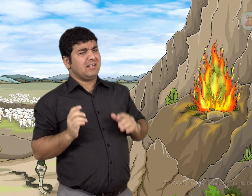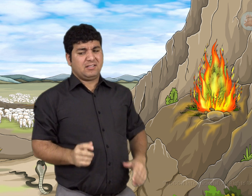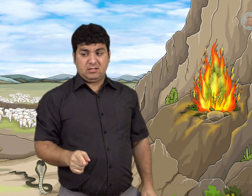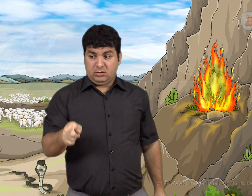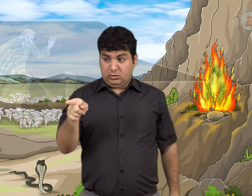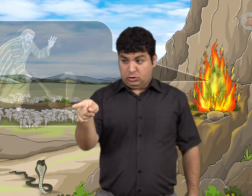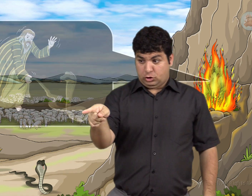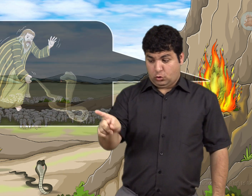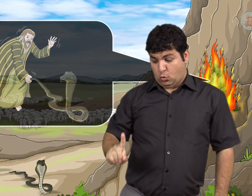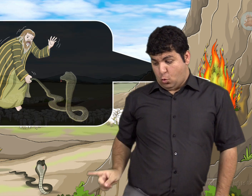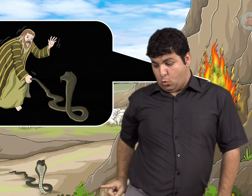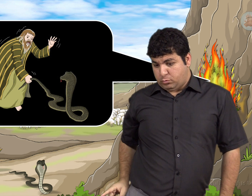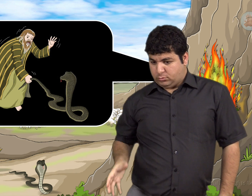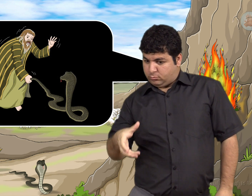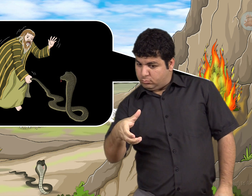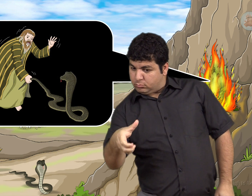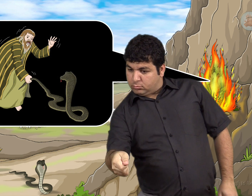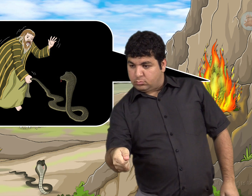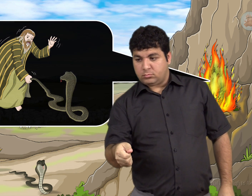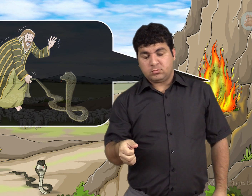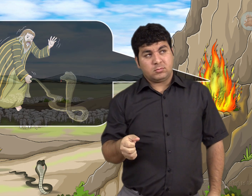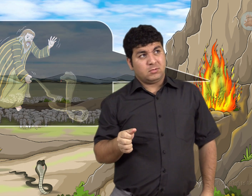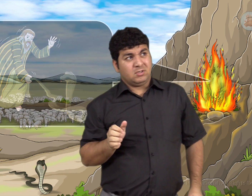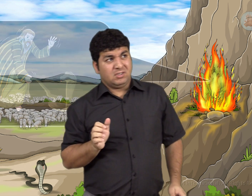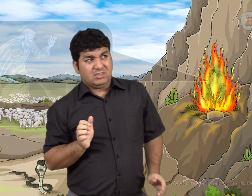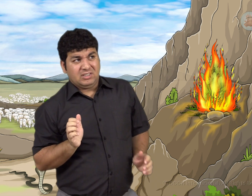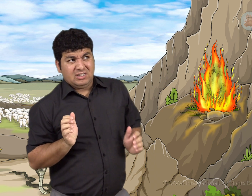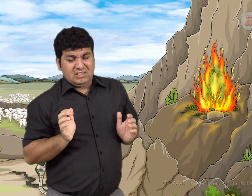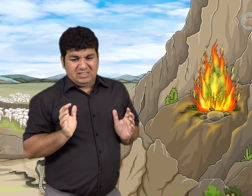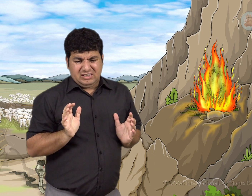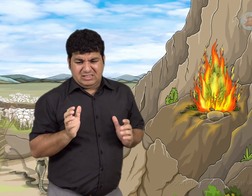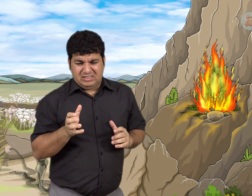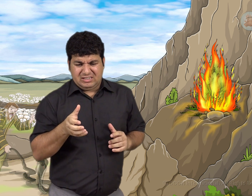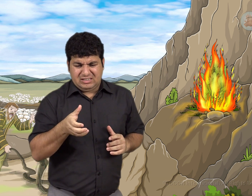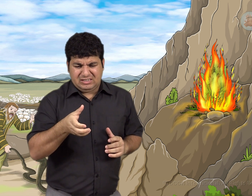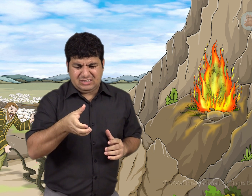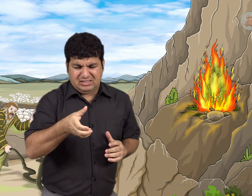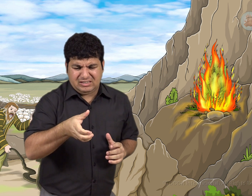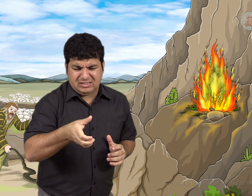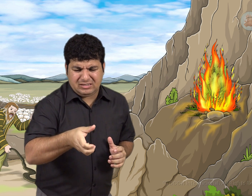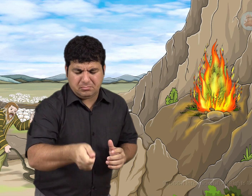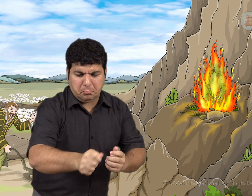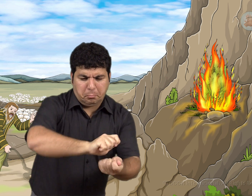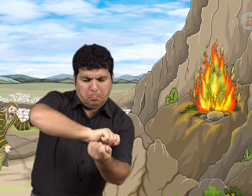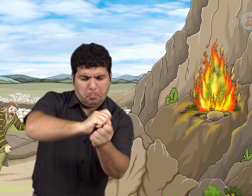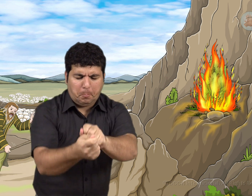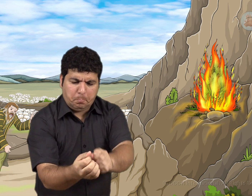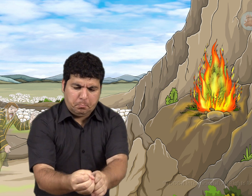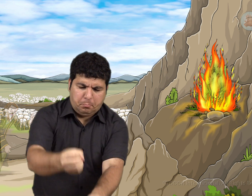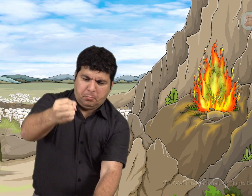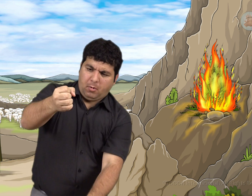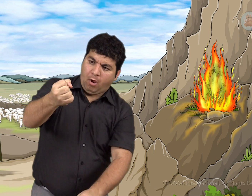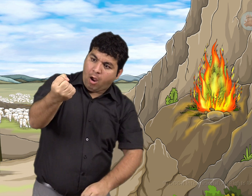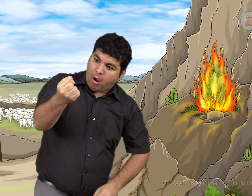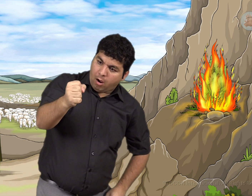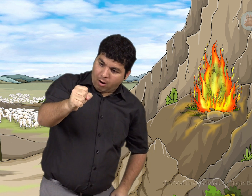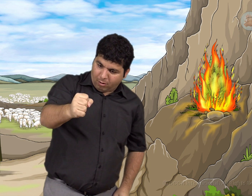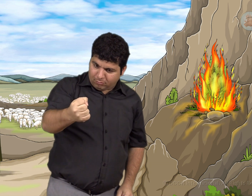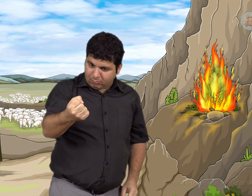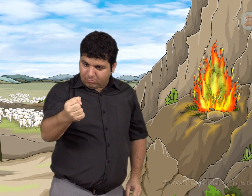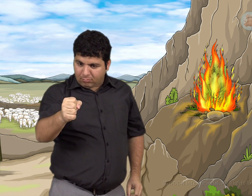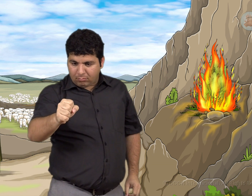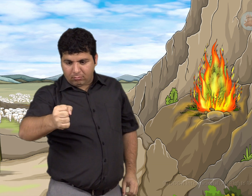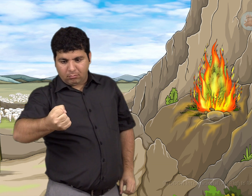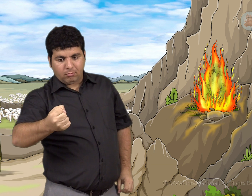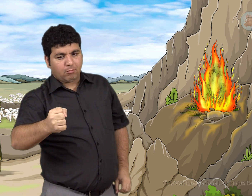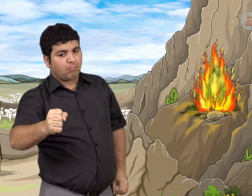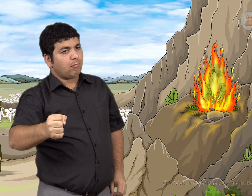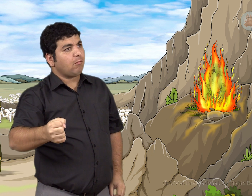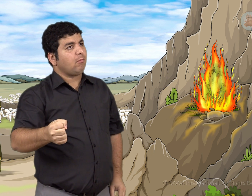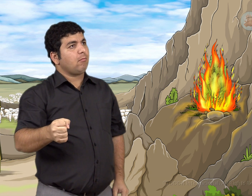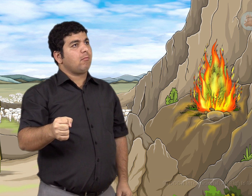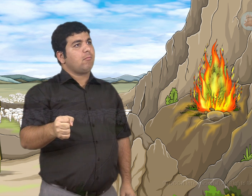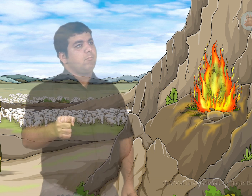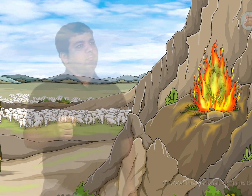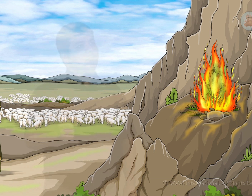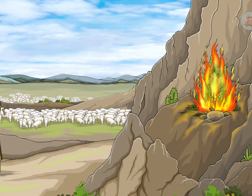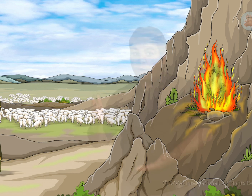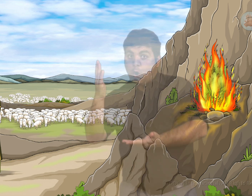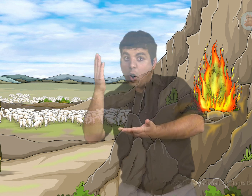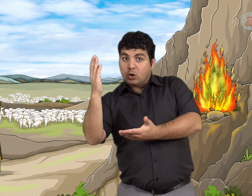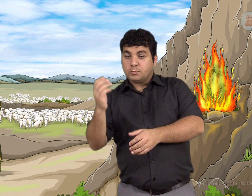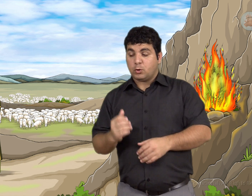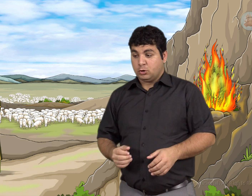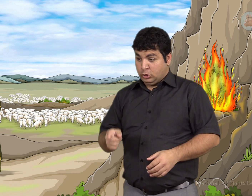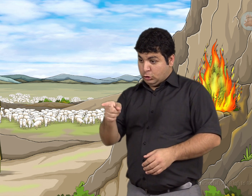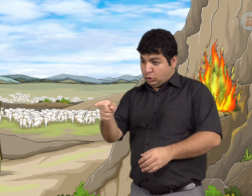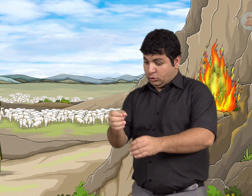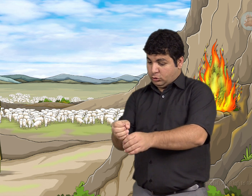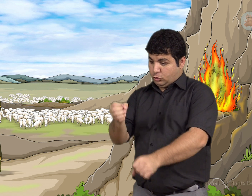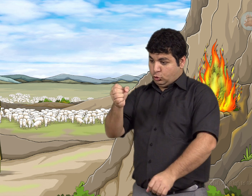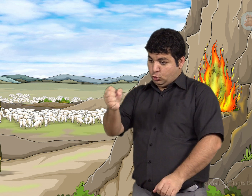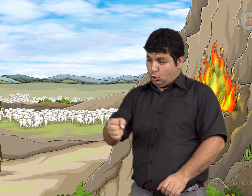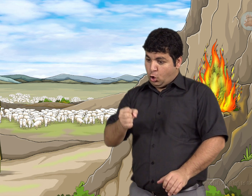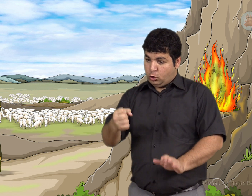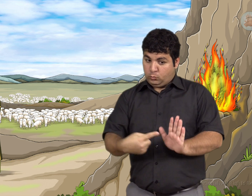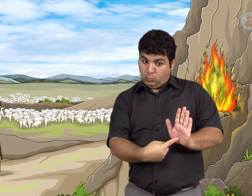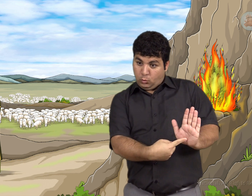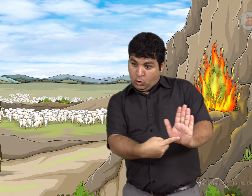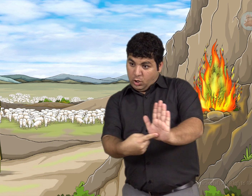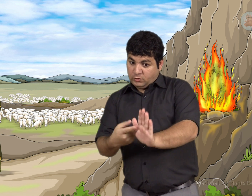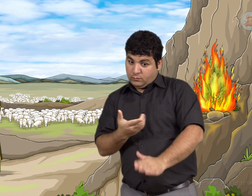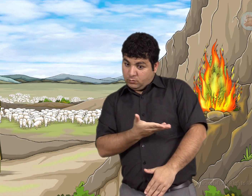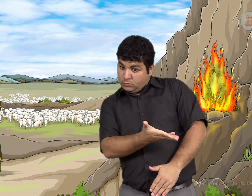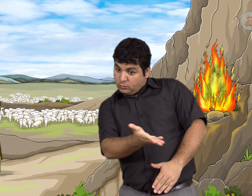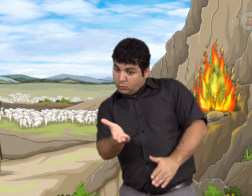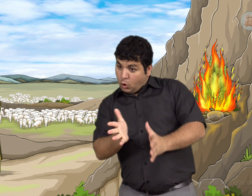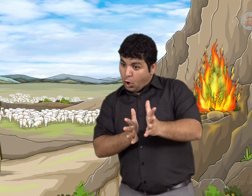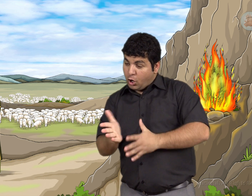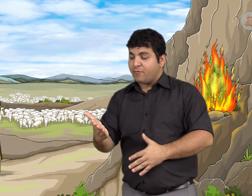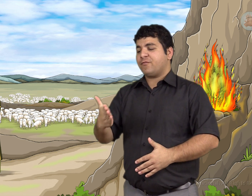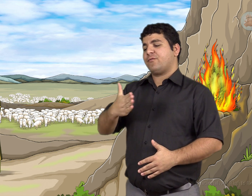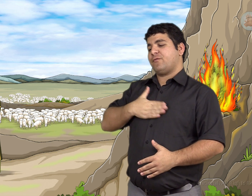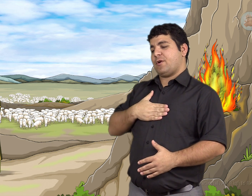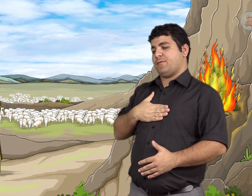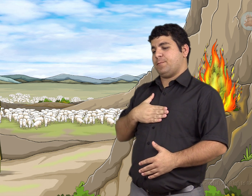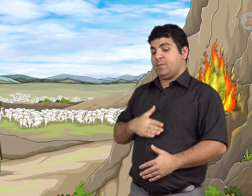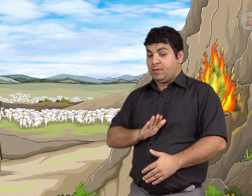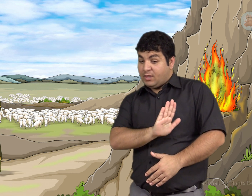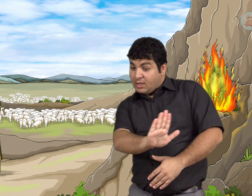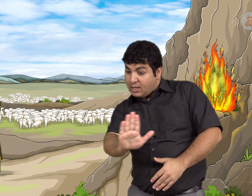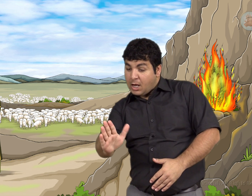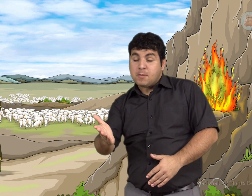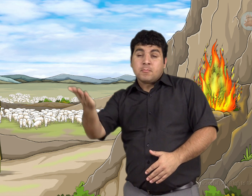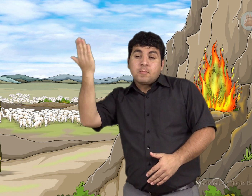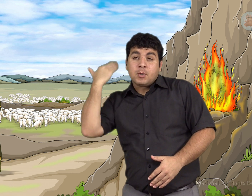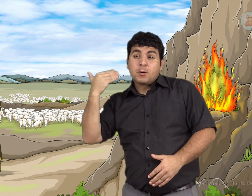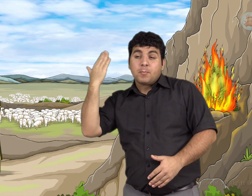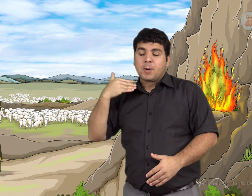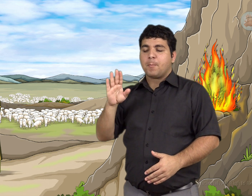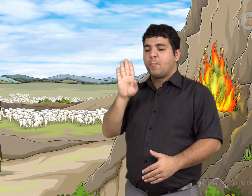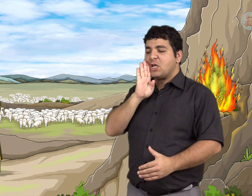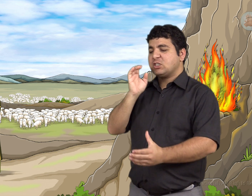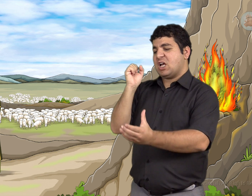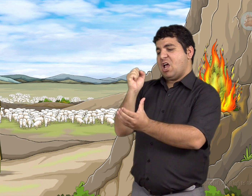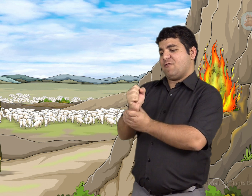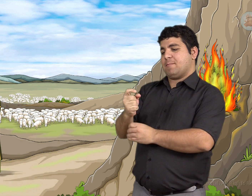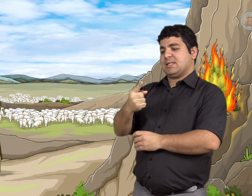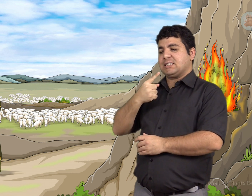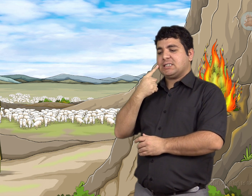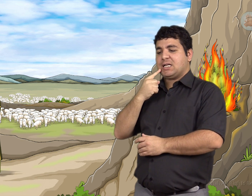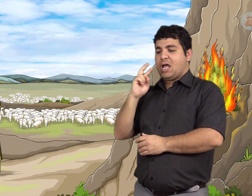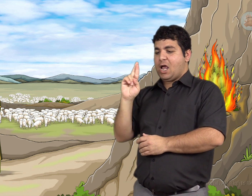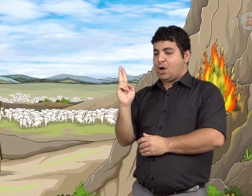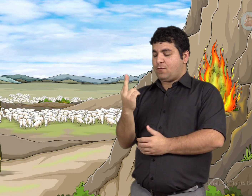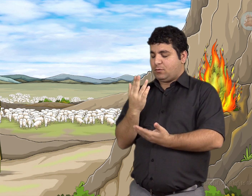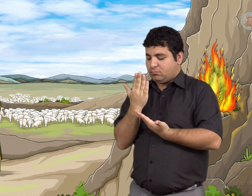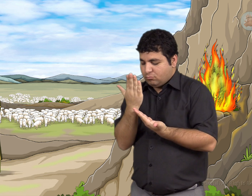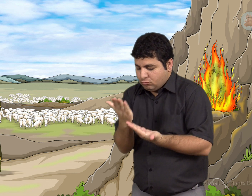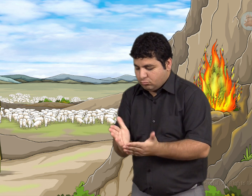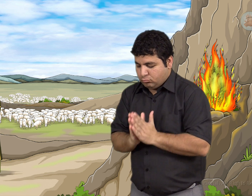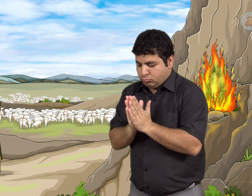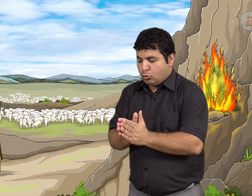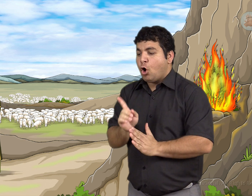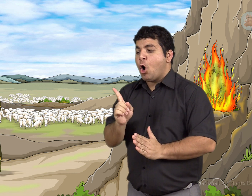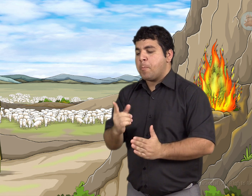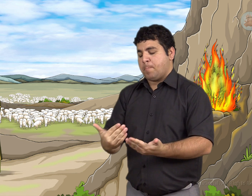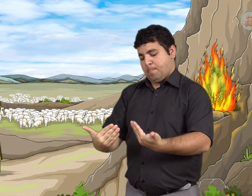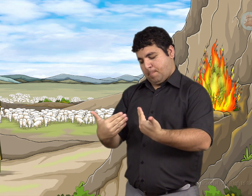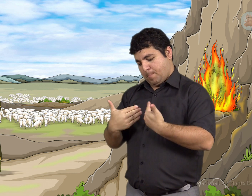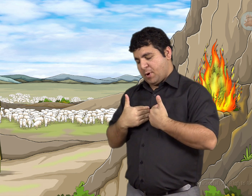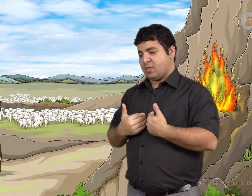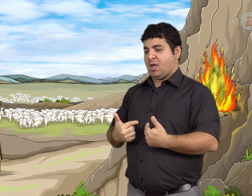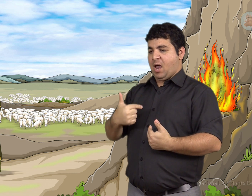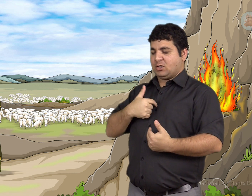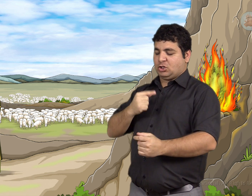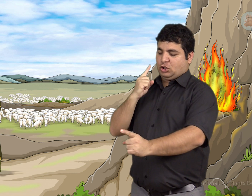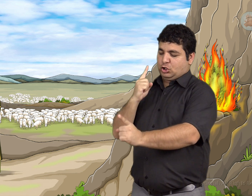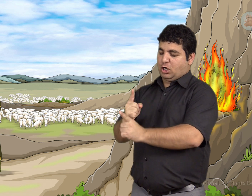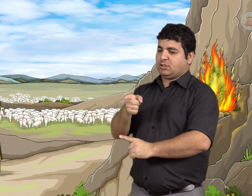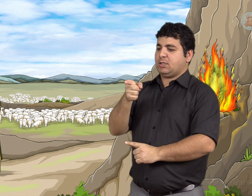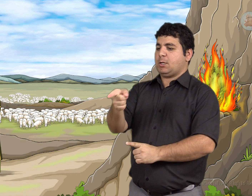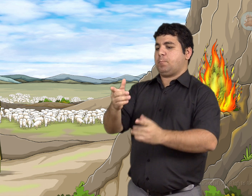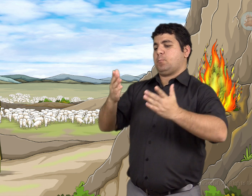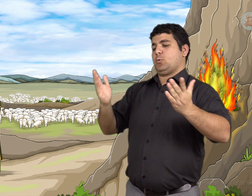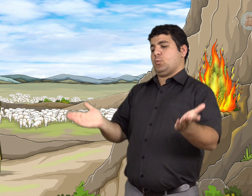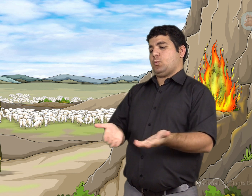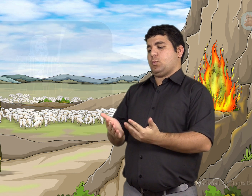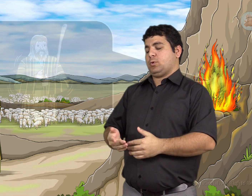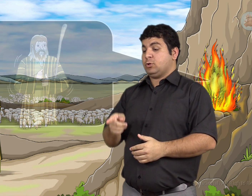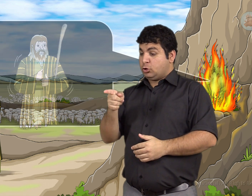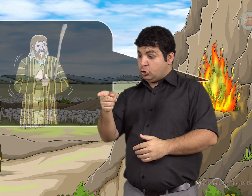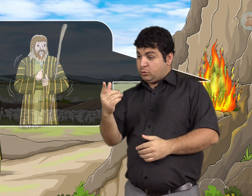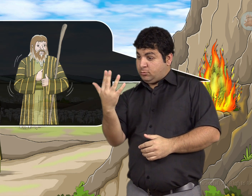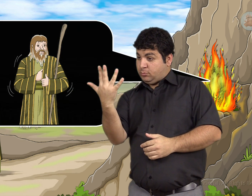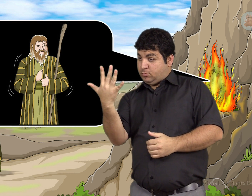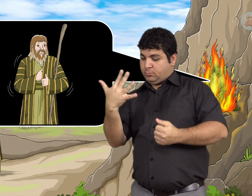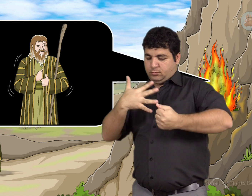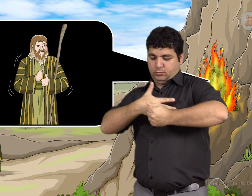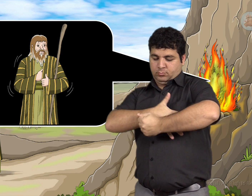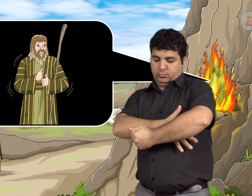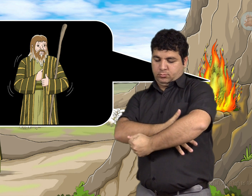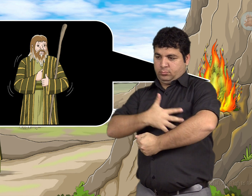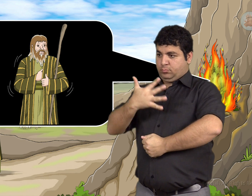“Stretch out your hand and grab it by the tail,” the LORD said to Moses, who reached out his hand and caught the snake, and it turned back into a staff in his hand. “This is so that they may believe that the LORD, the God of their fathers—the God of Abraham, the God of Isaac, and the God of Jacob—has appeared to you.”